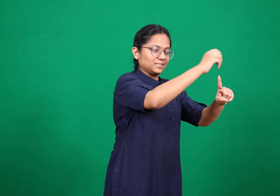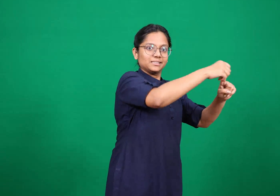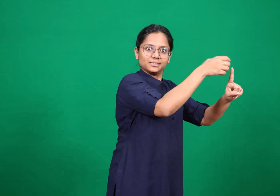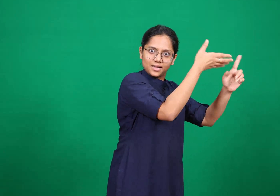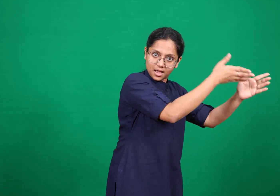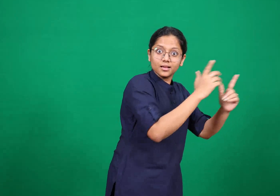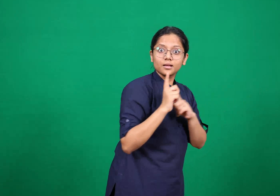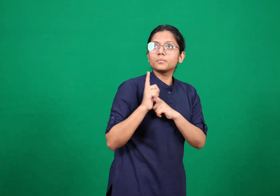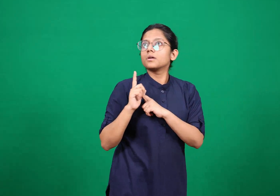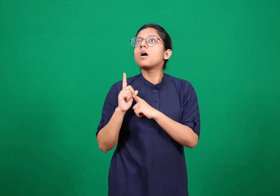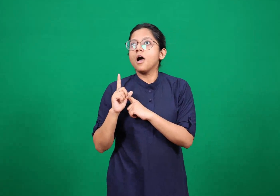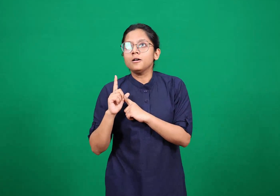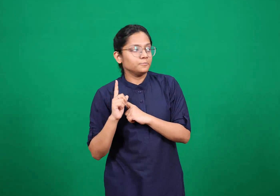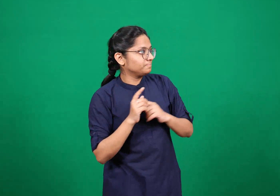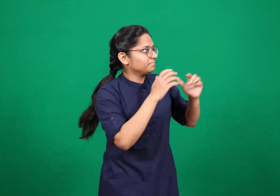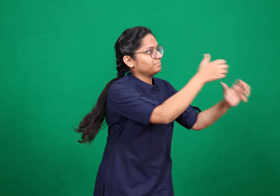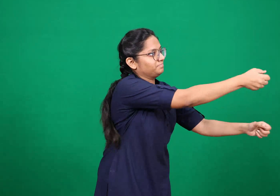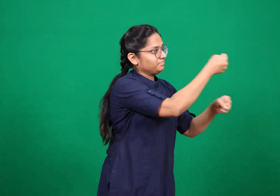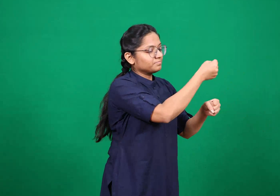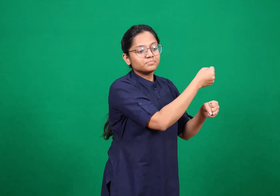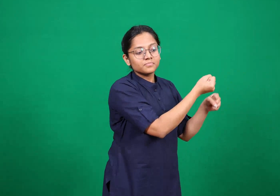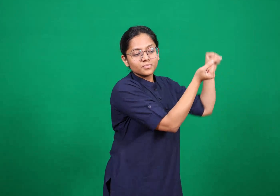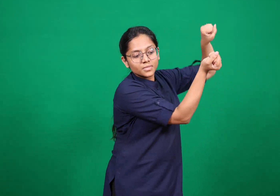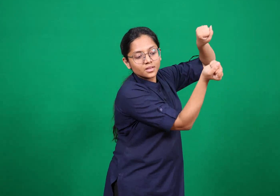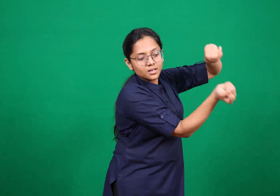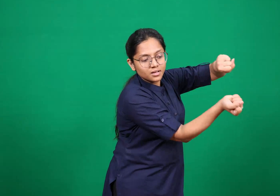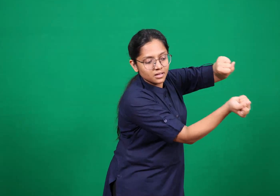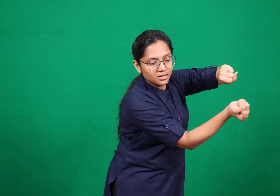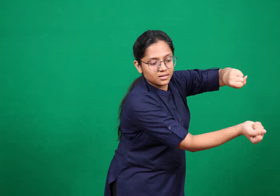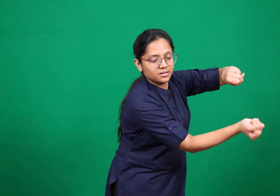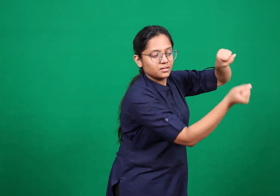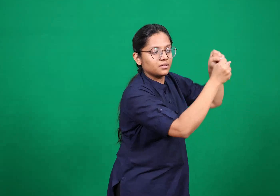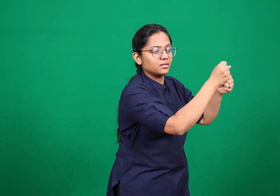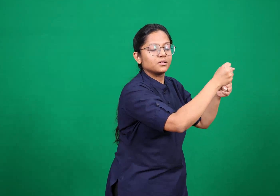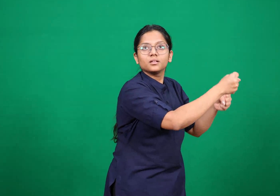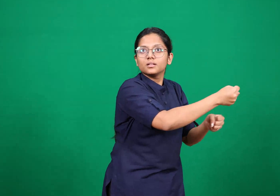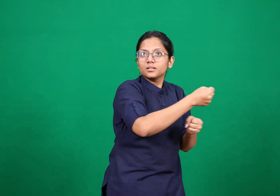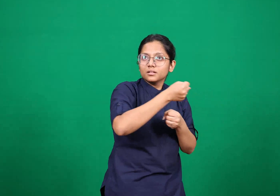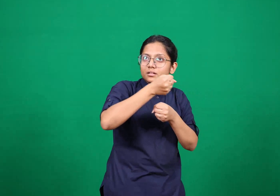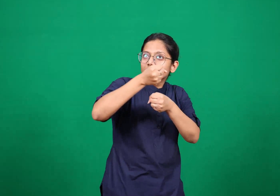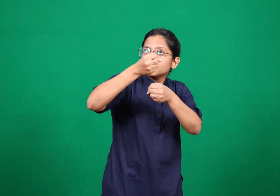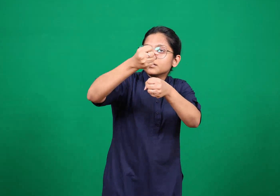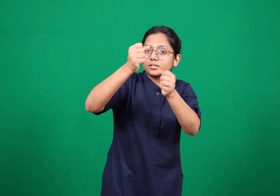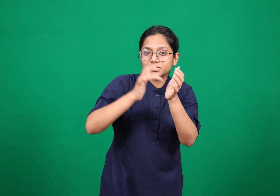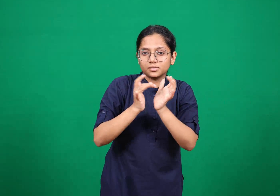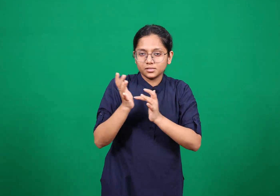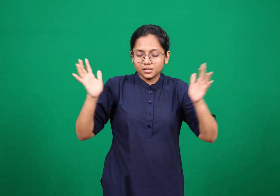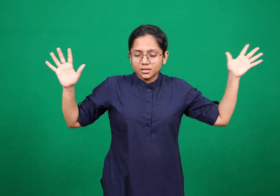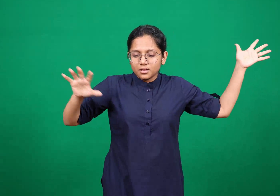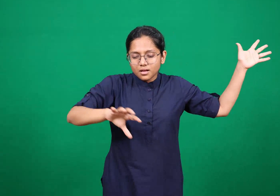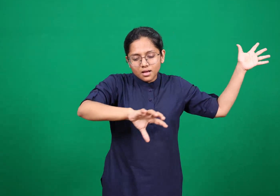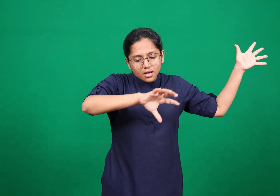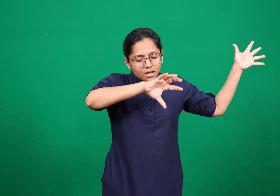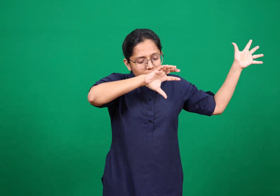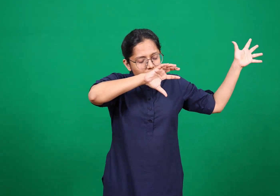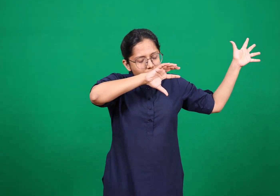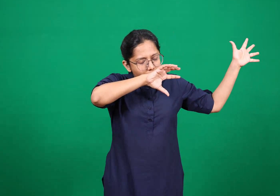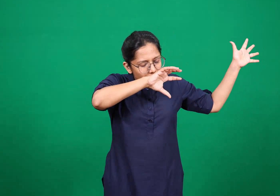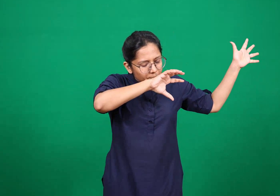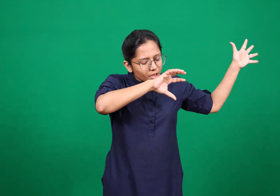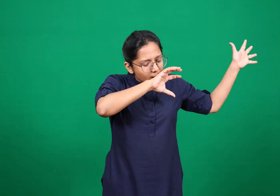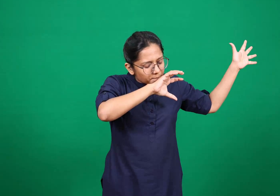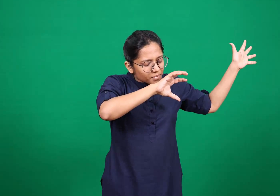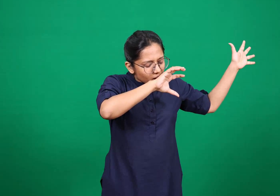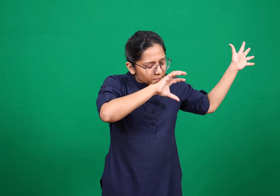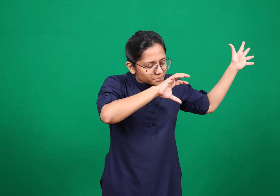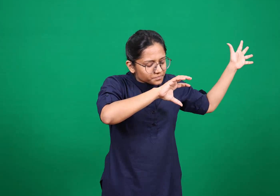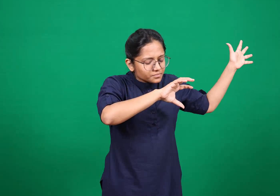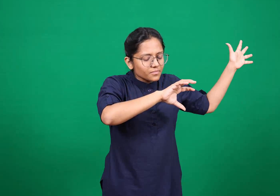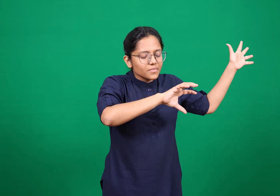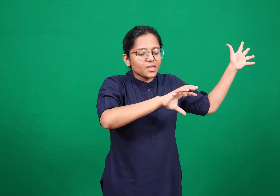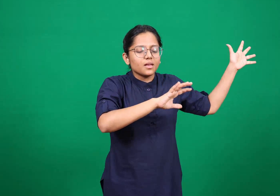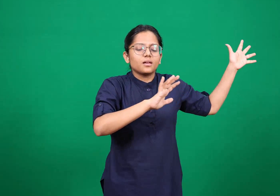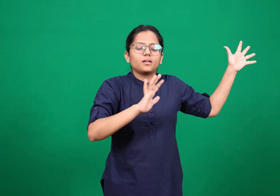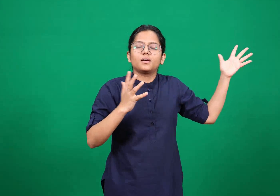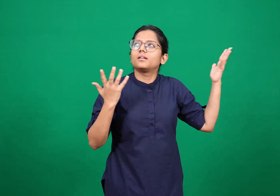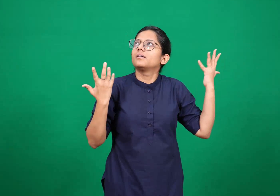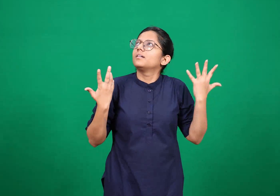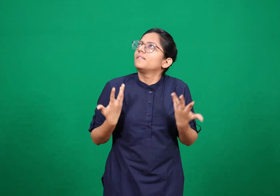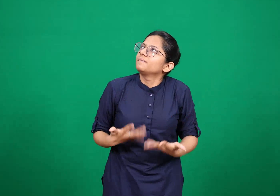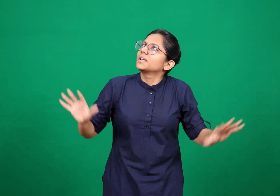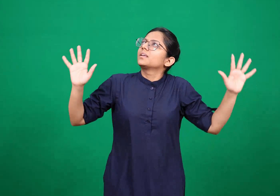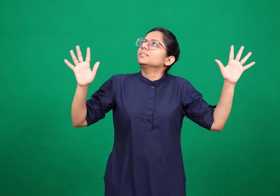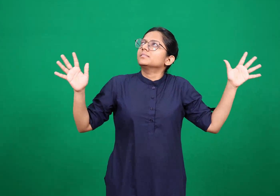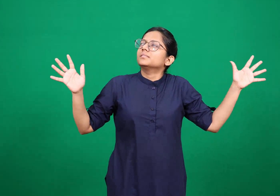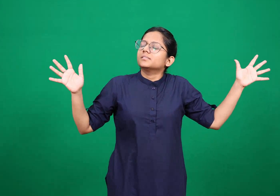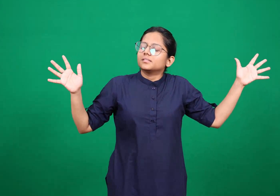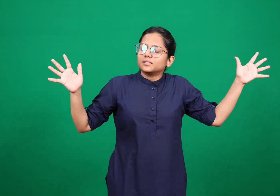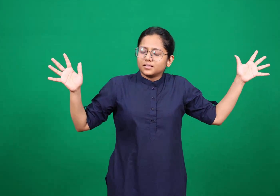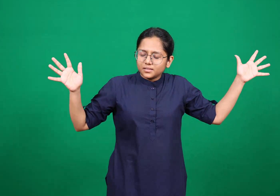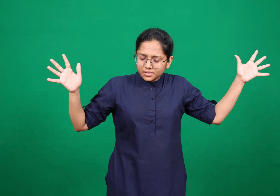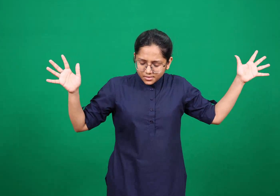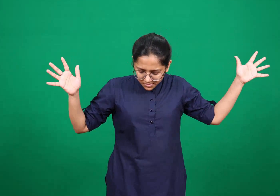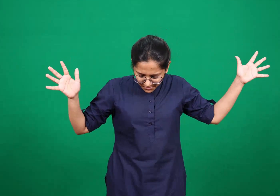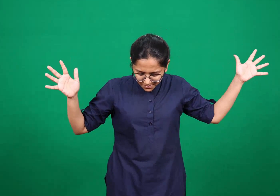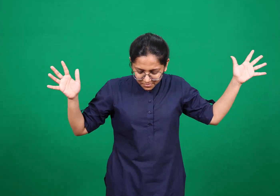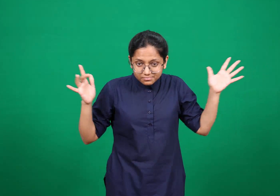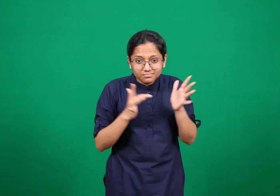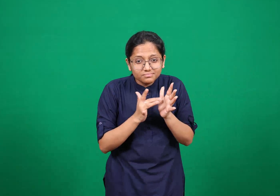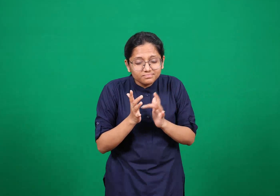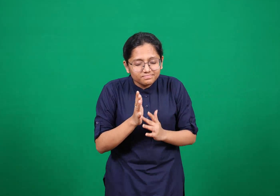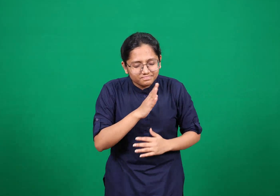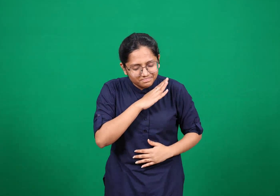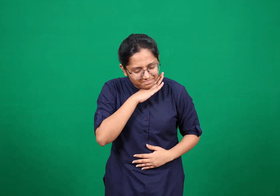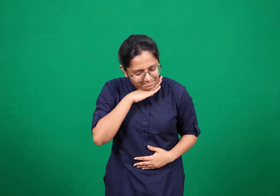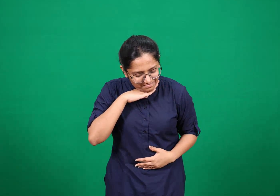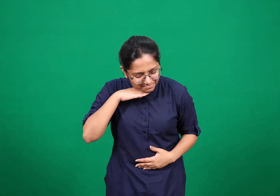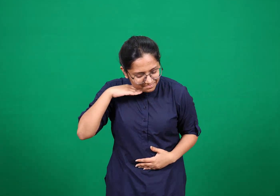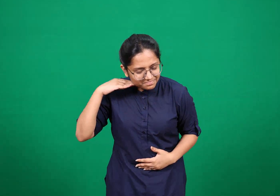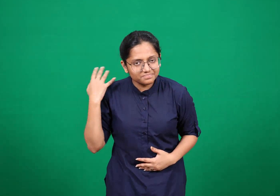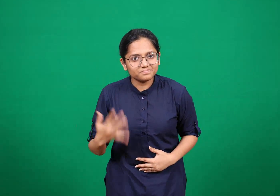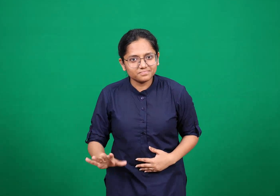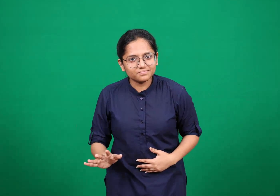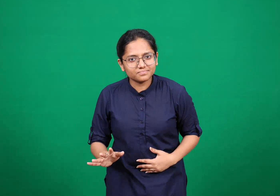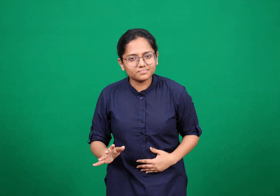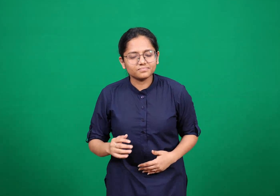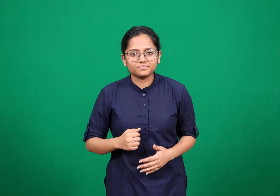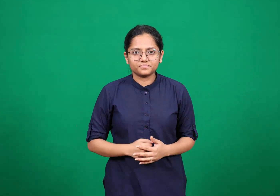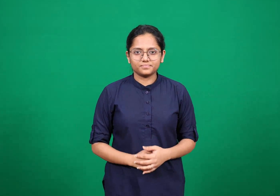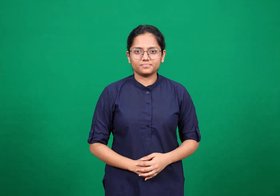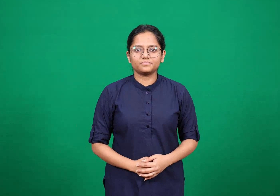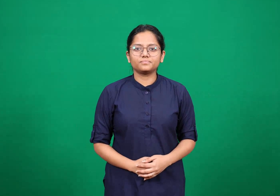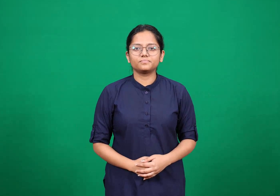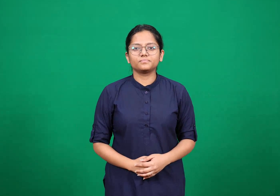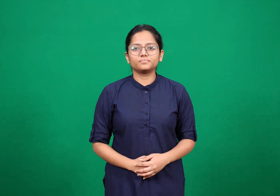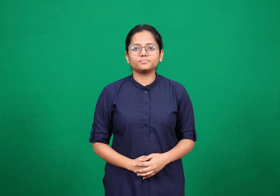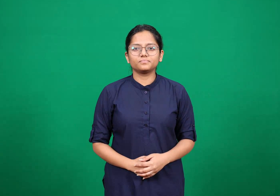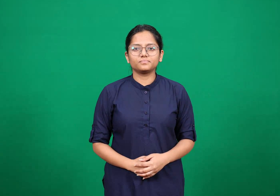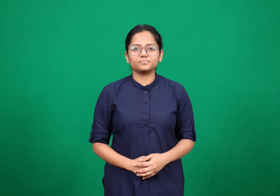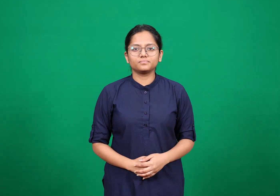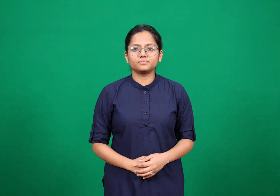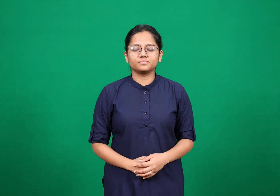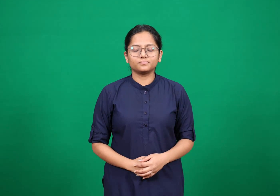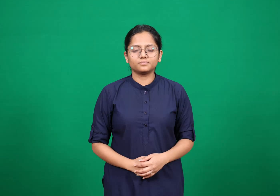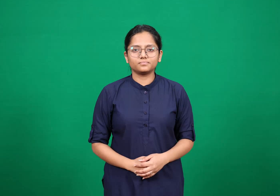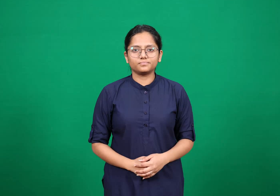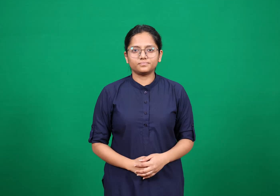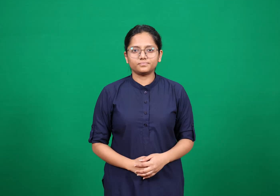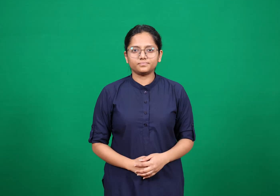When Jesus had received the sour wine, He said, "It is finished." And bowing His head, He yielded up His spirit.